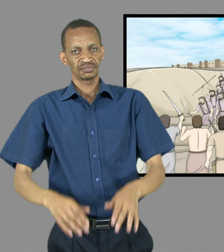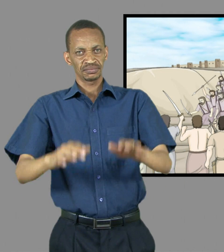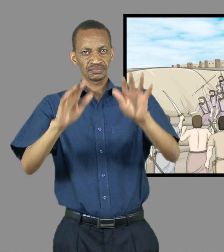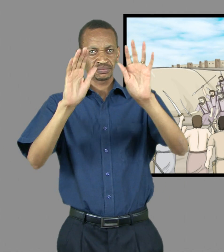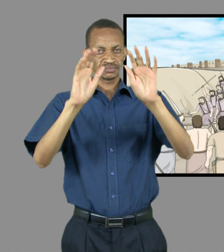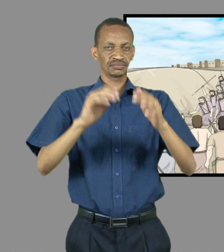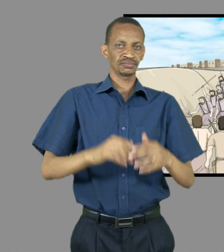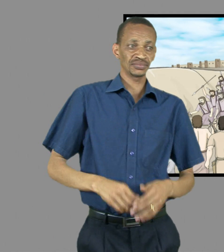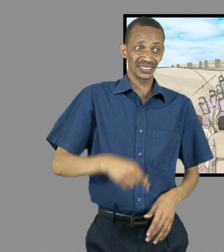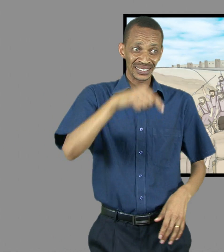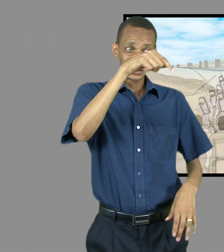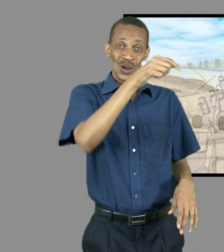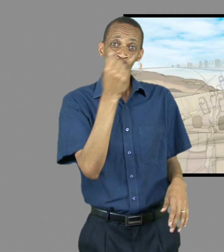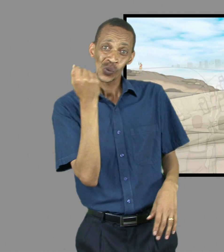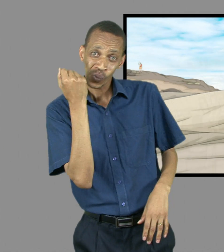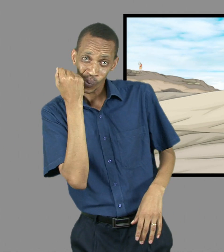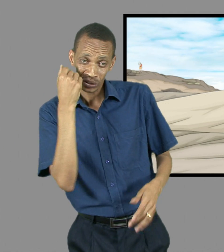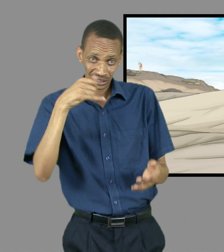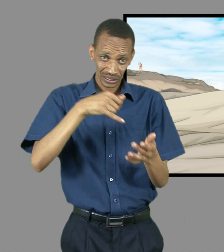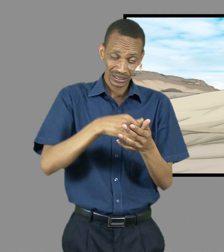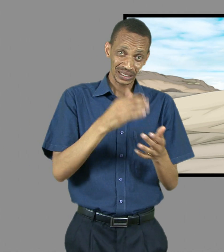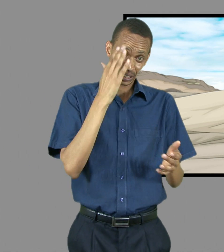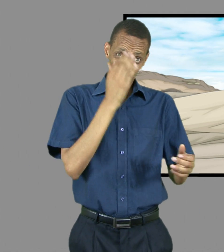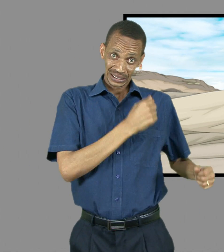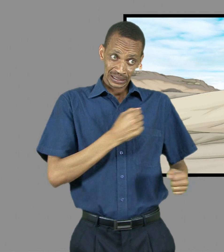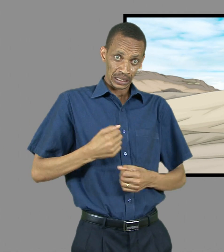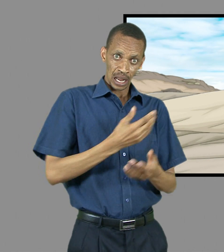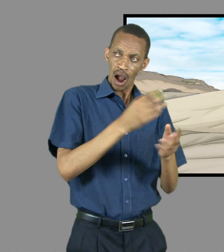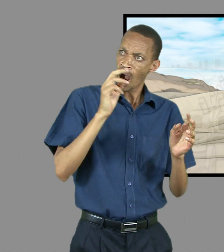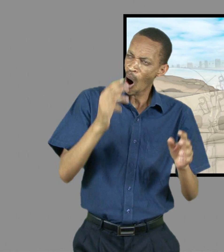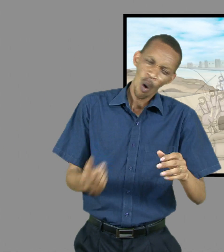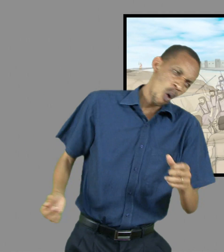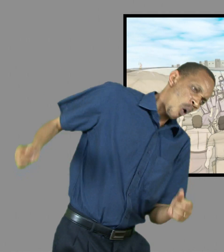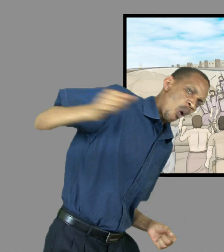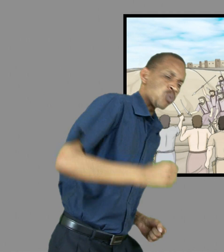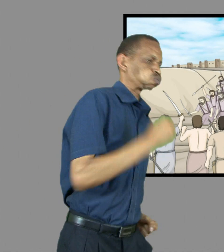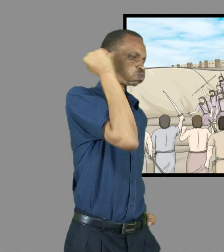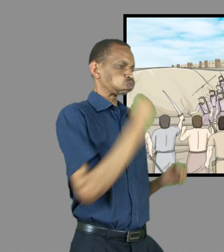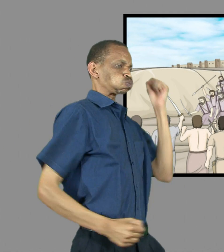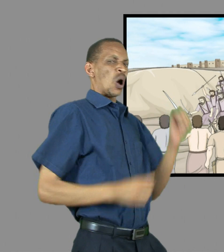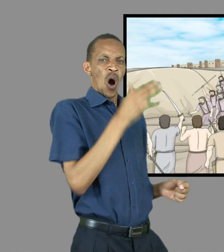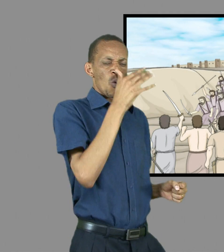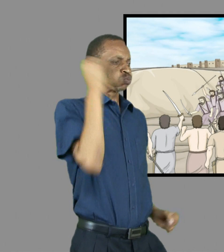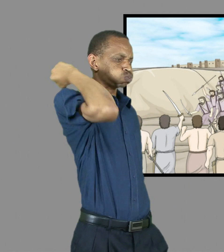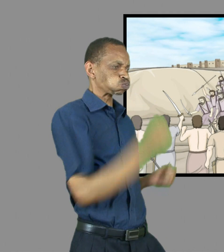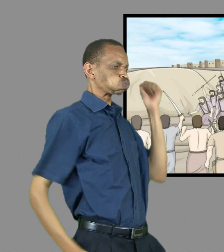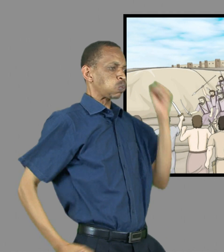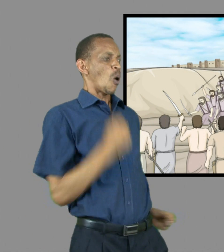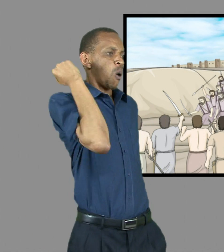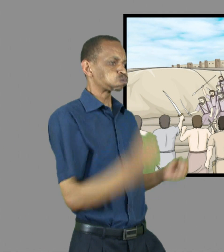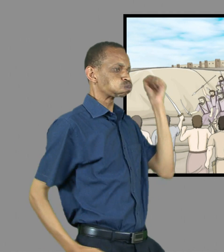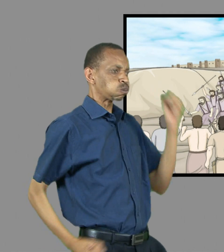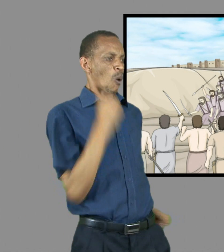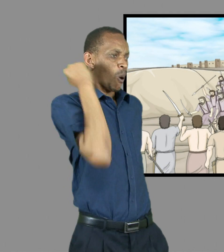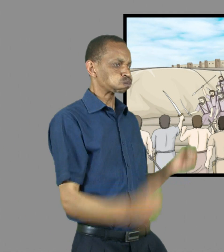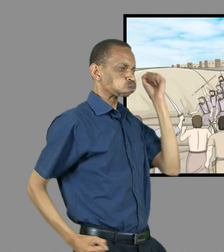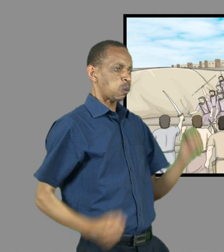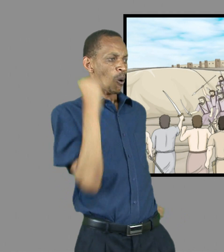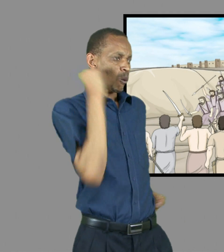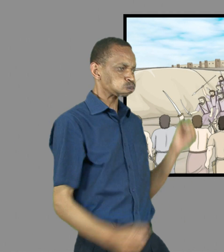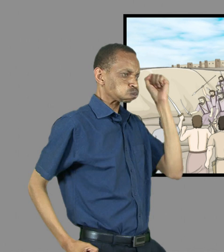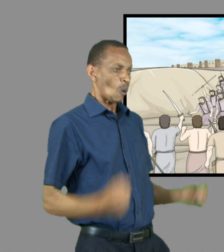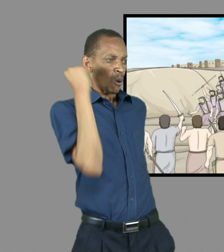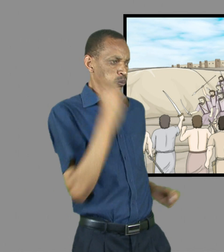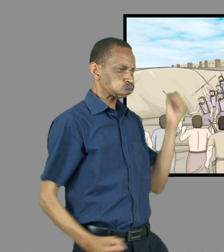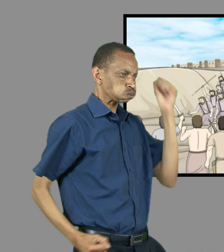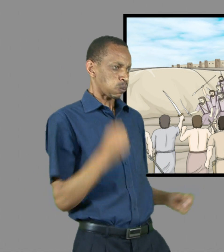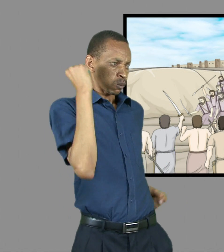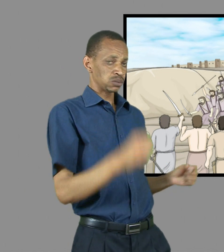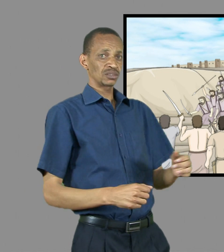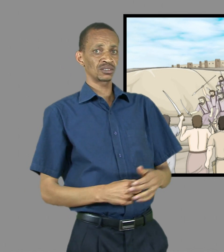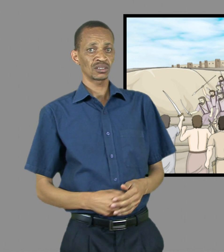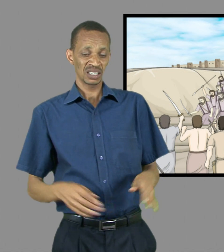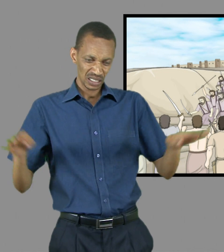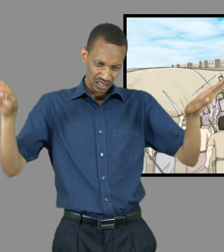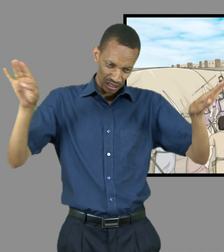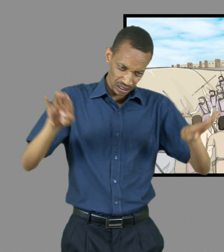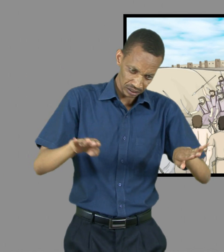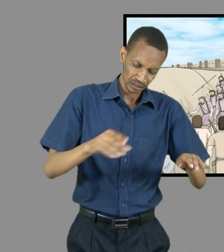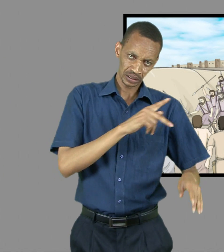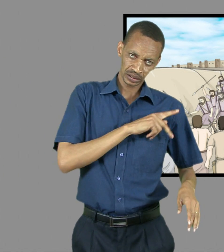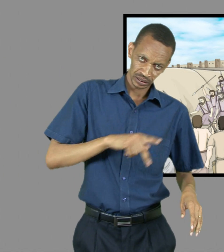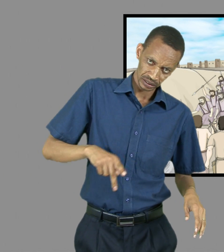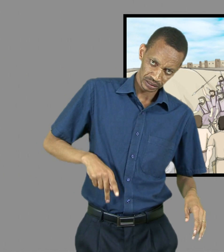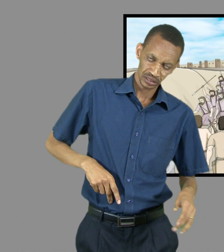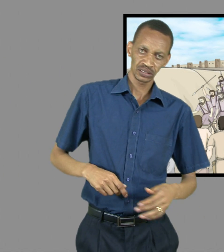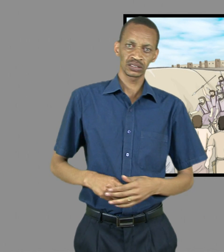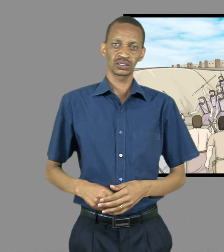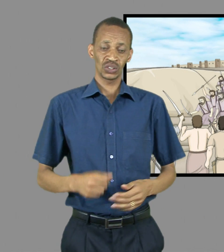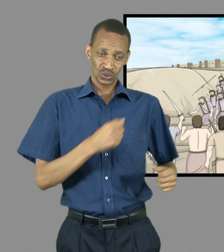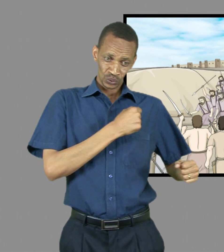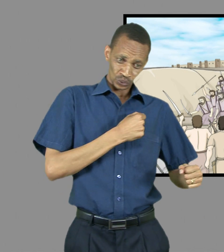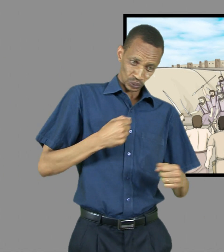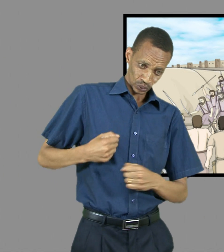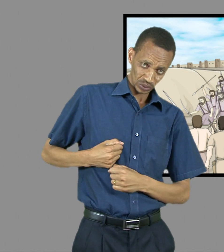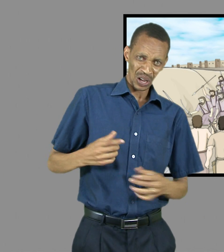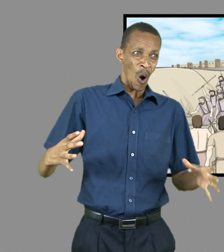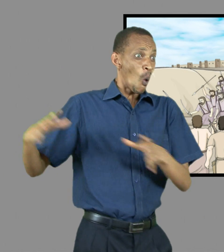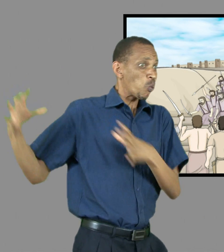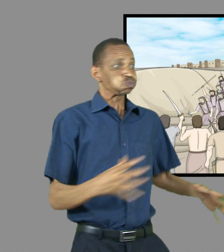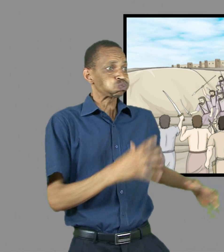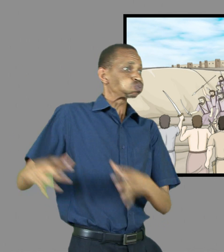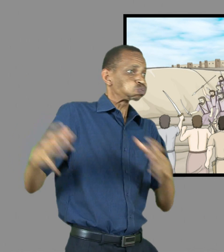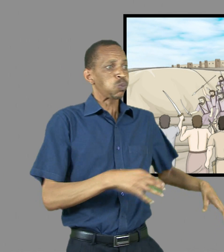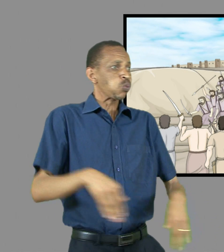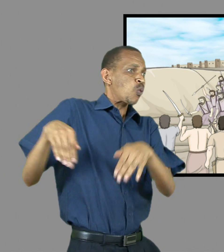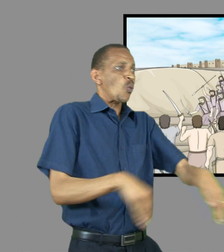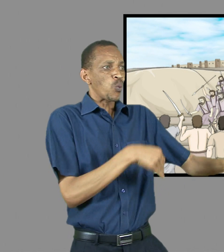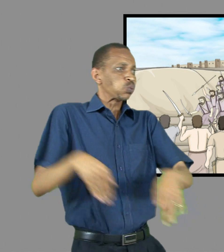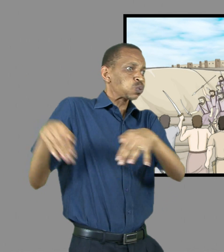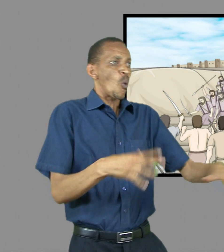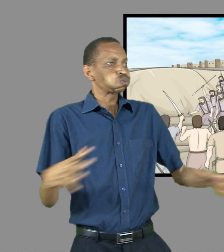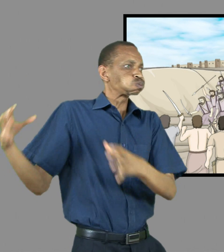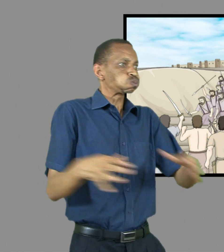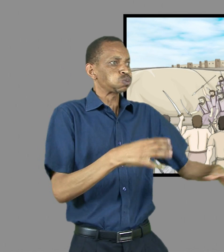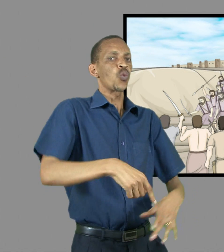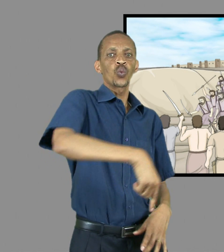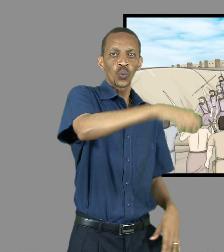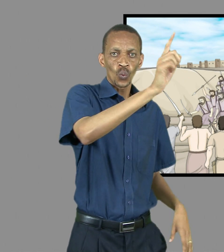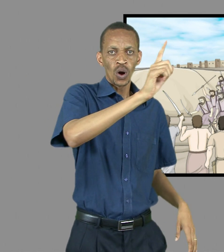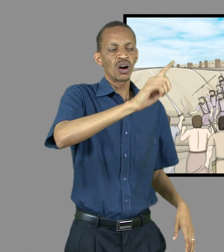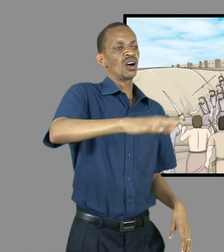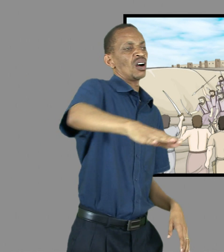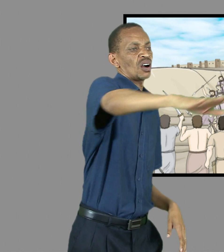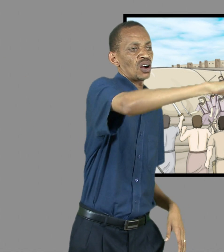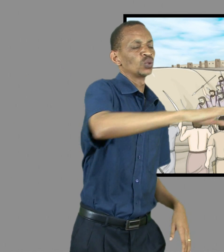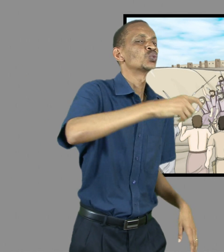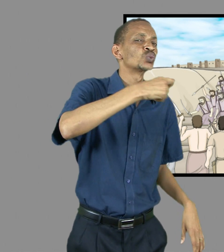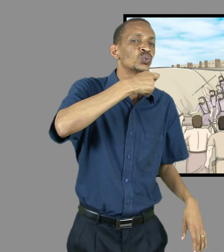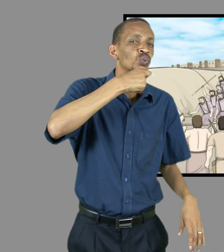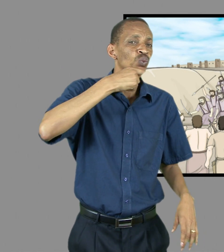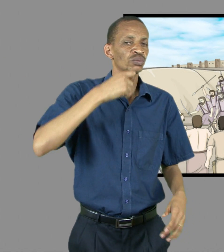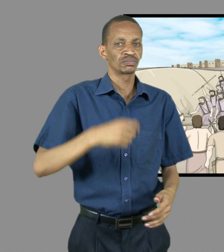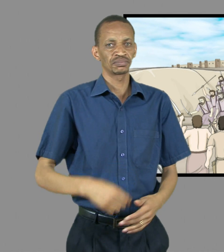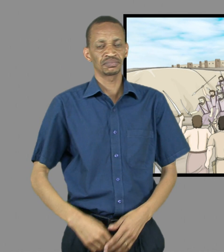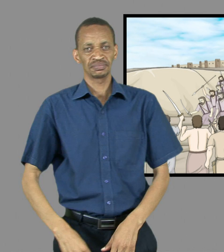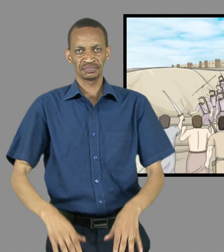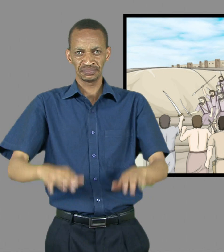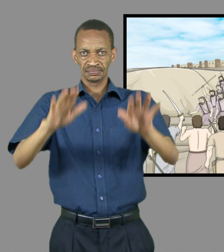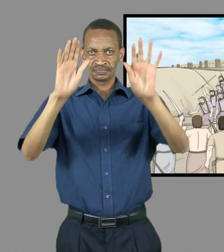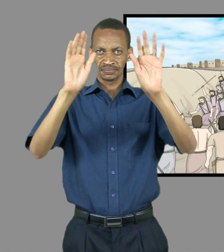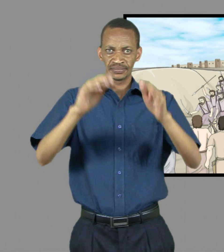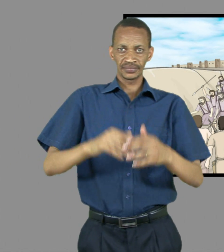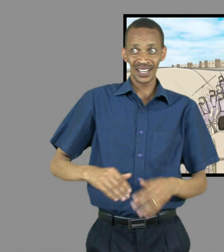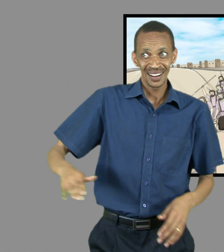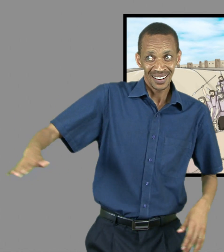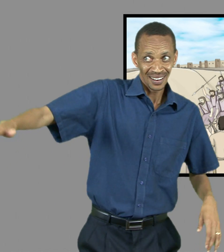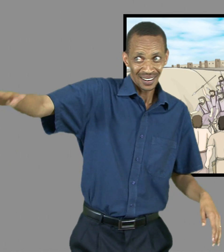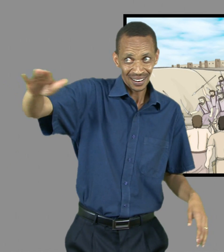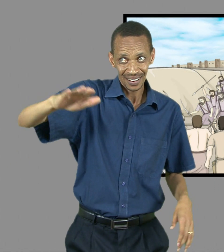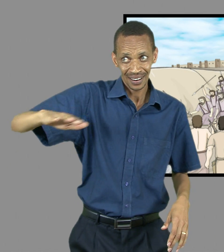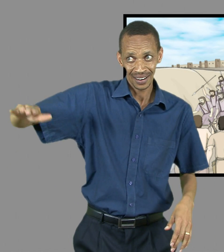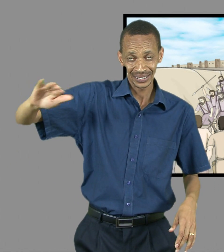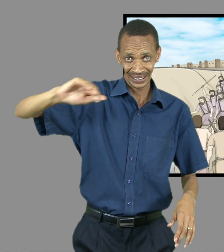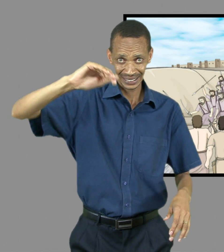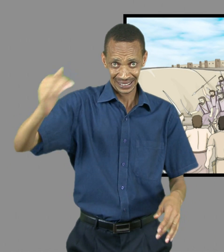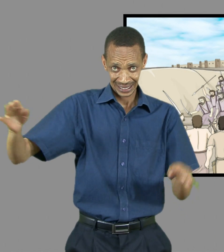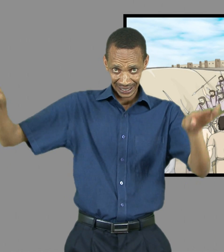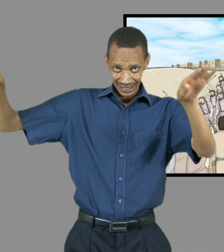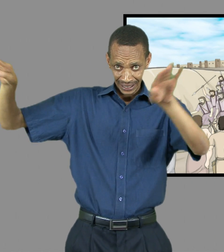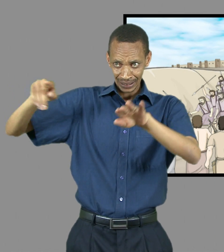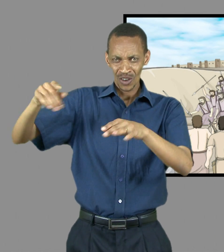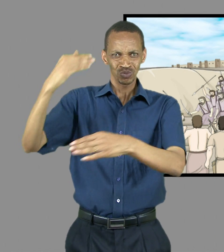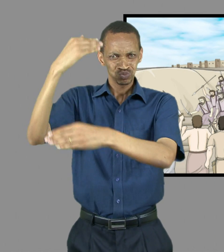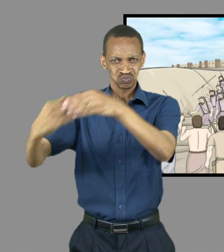Then all the men of Ai were summoned to pursue them, and they followed Joshua and were drawn away from the city.